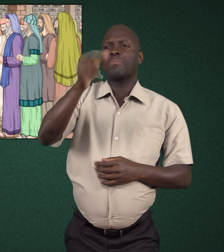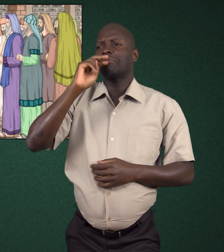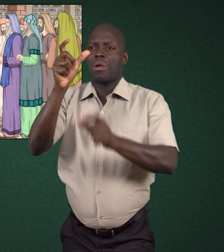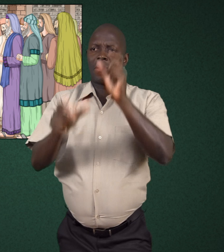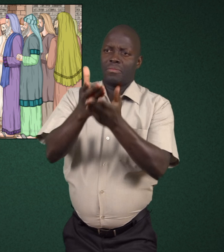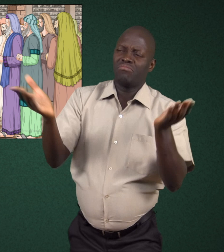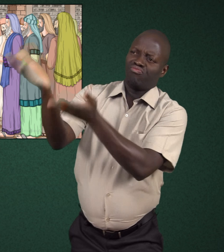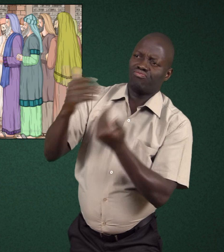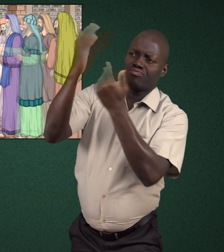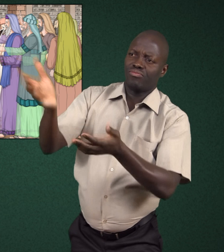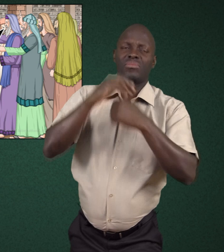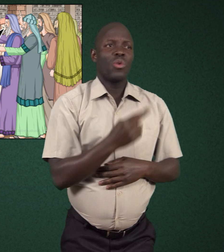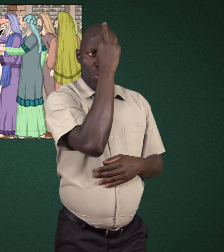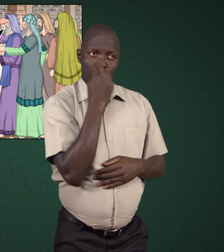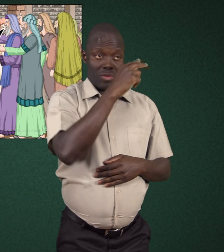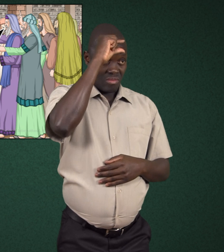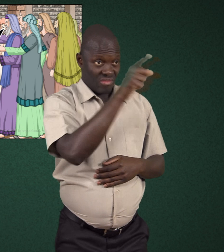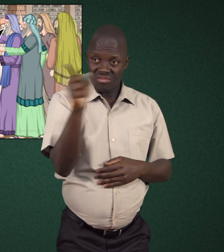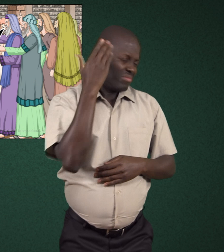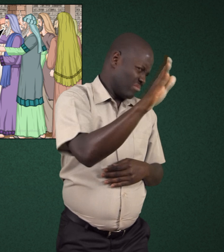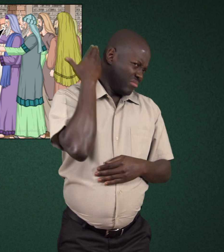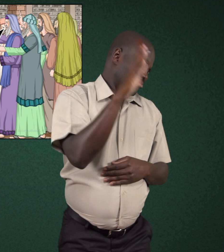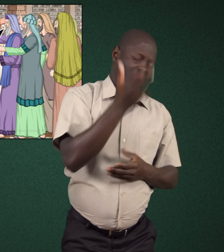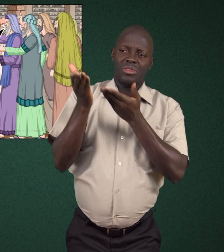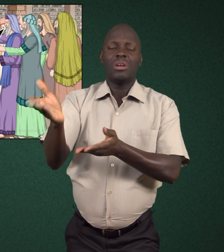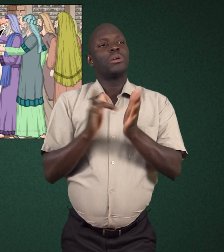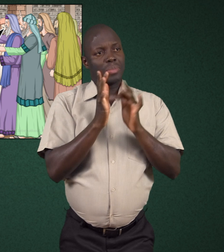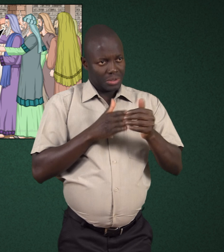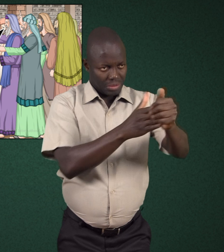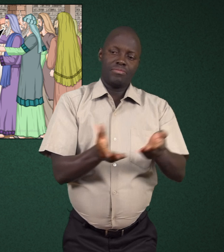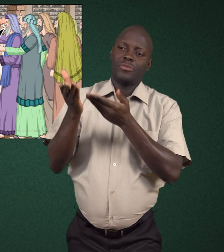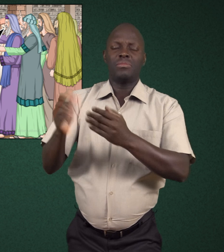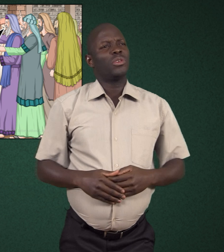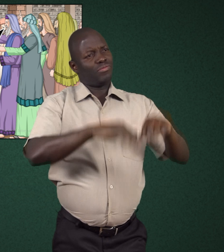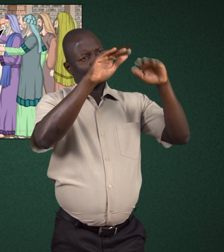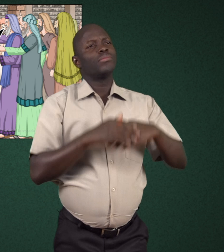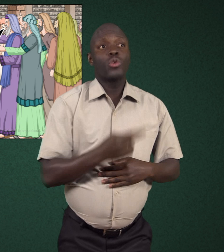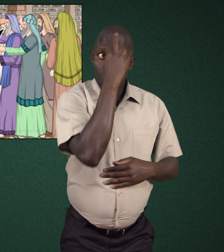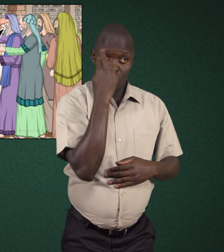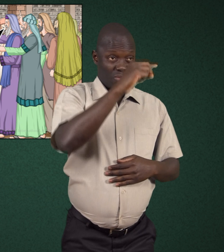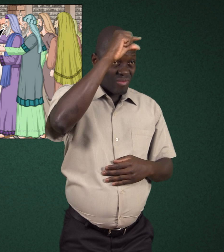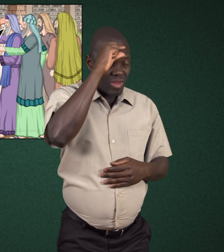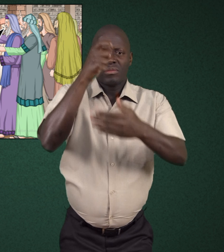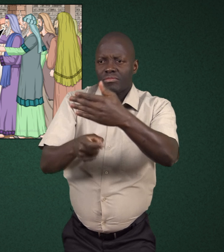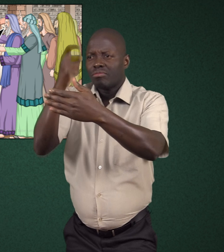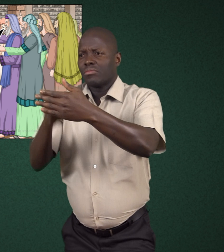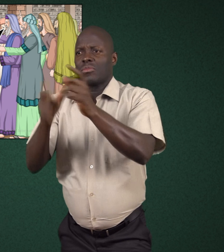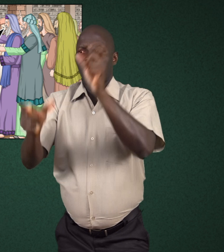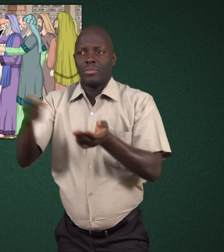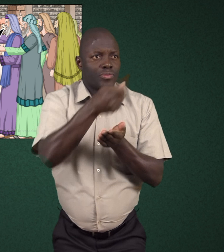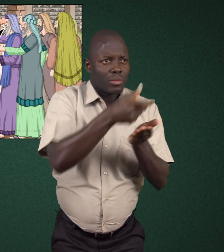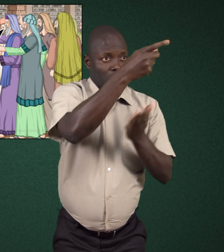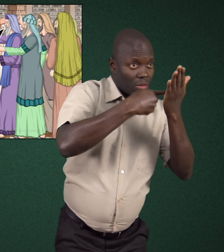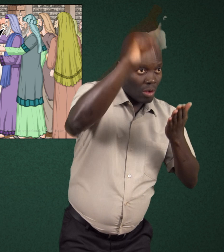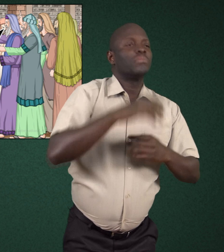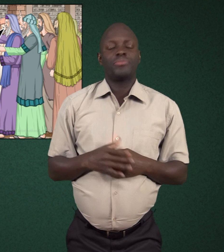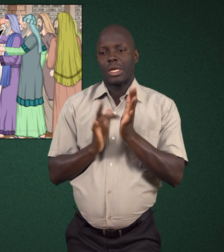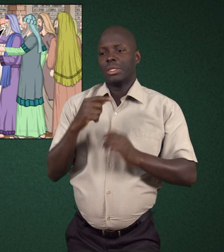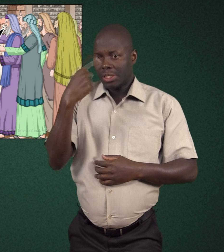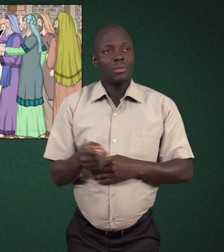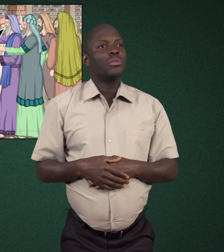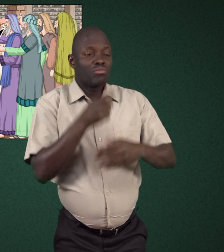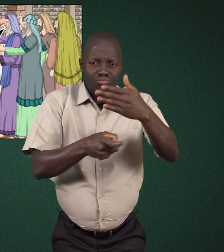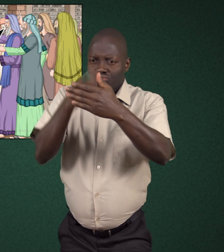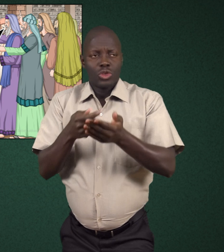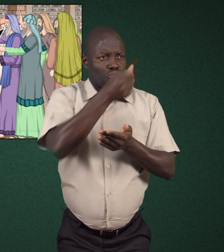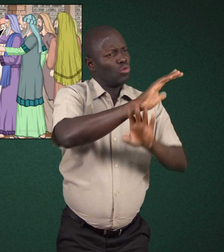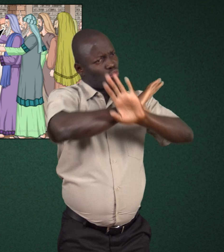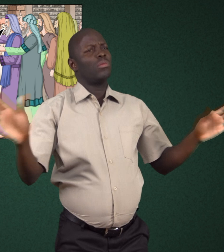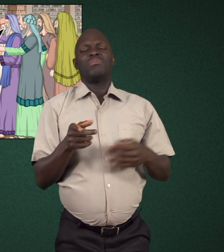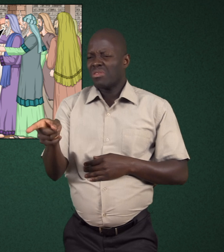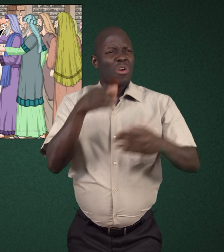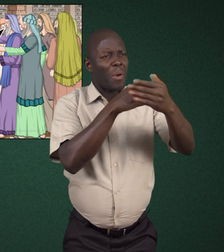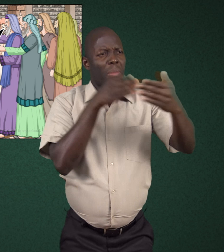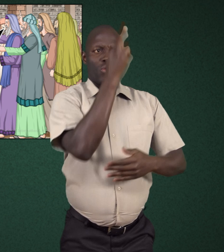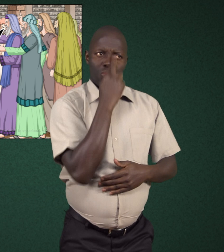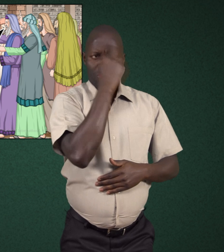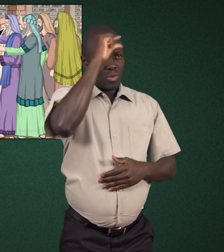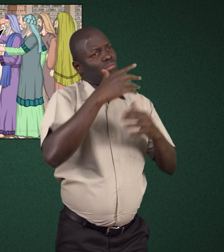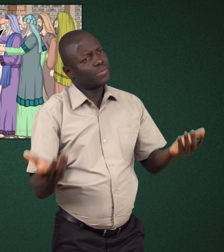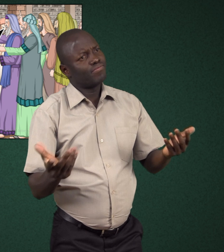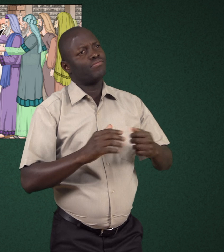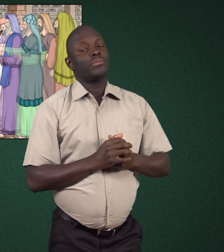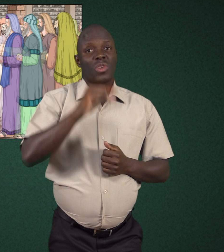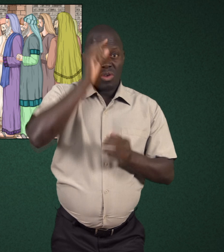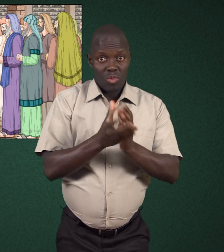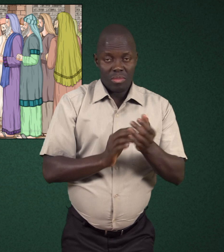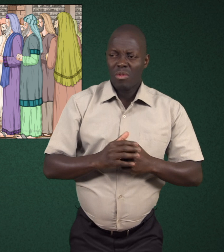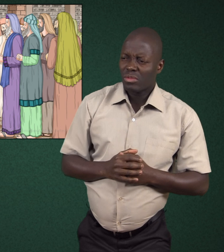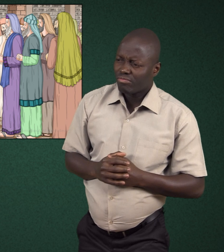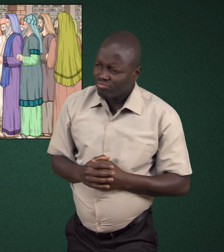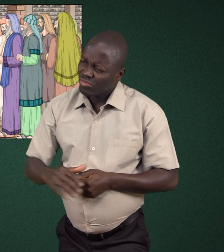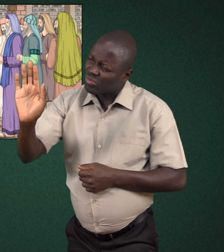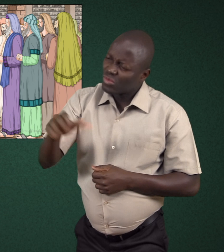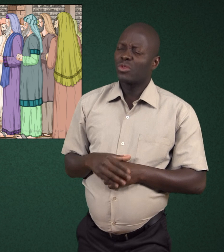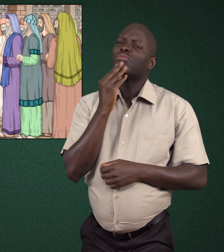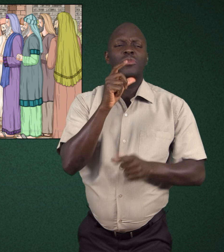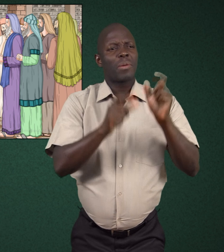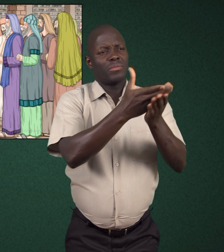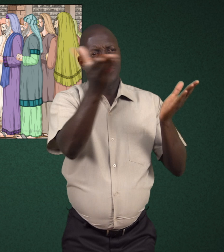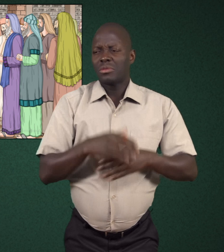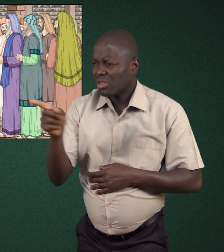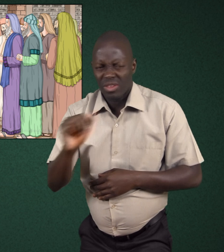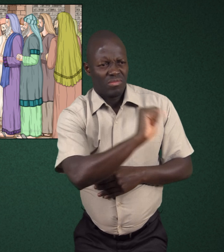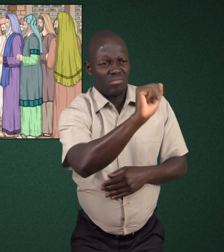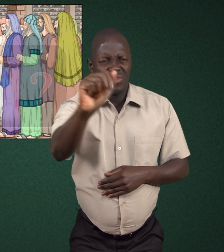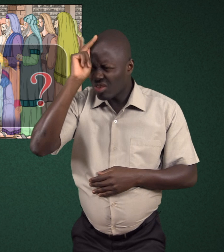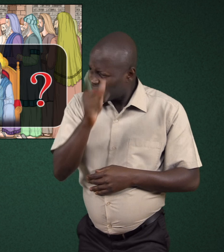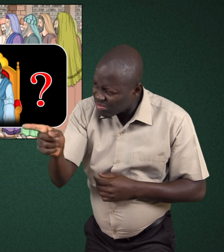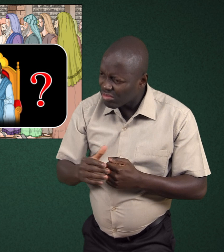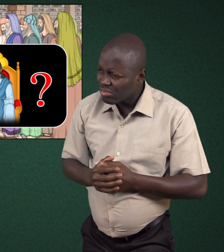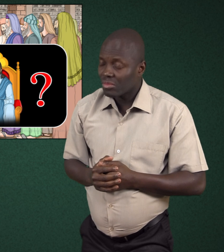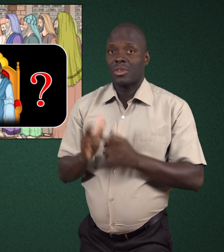And they began to accuse Him, saying, “We found this man subverting our nation, forbidding payment of taxes to Caesar, and proclaiming Himself to be Christ, a King.”